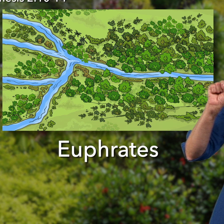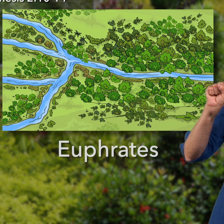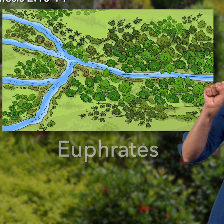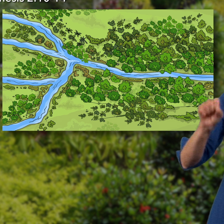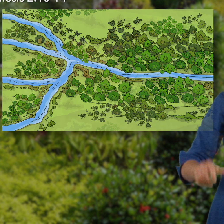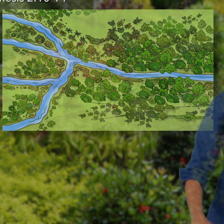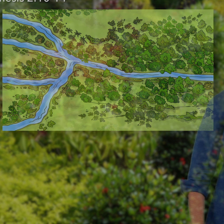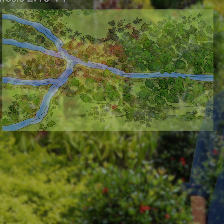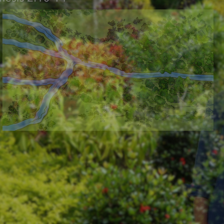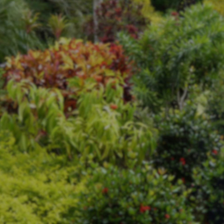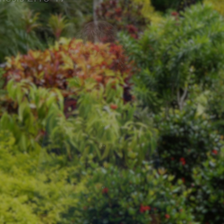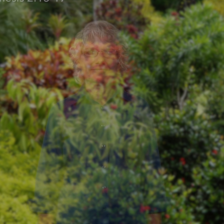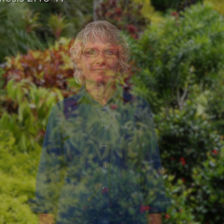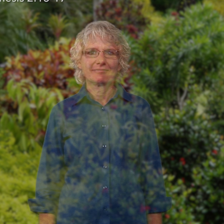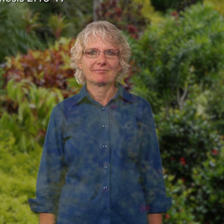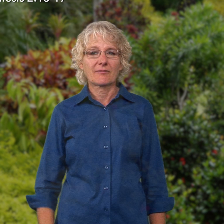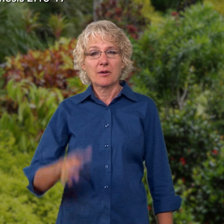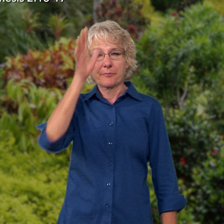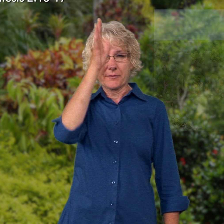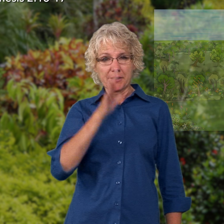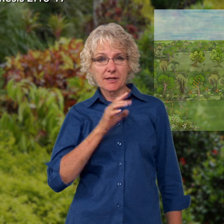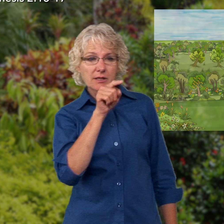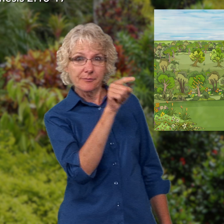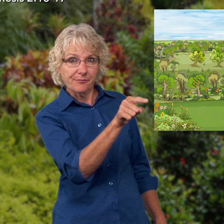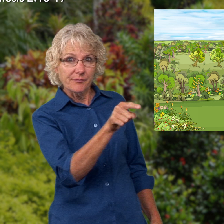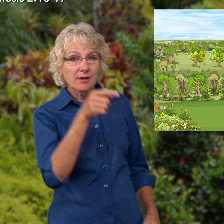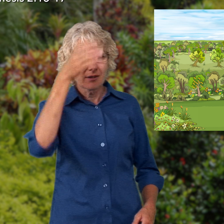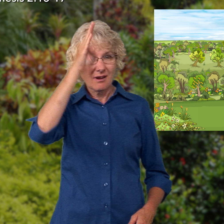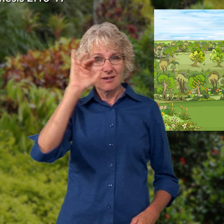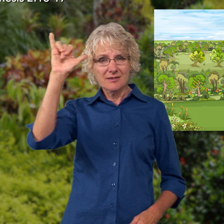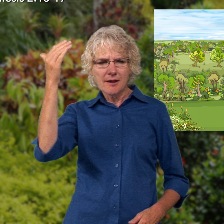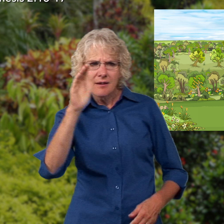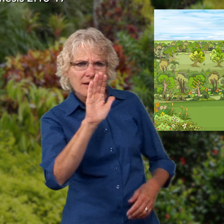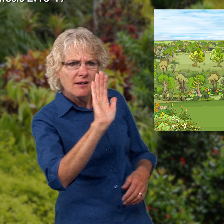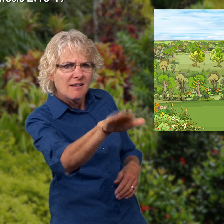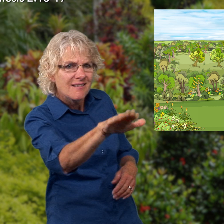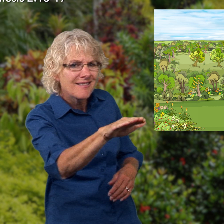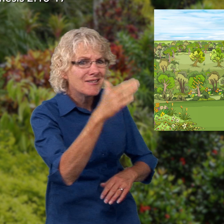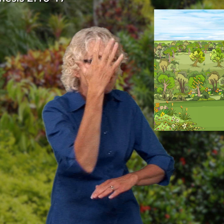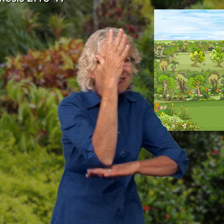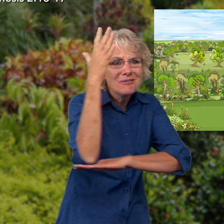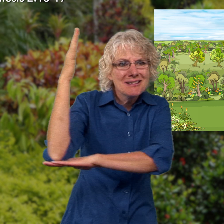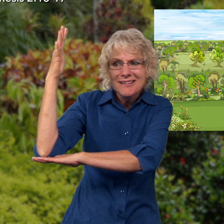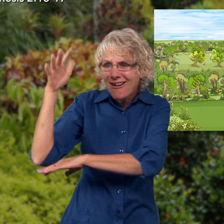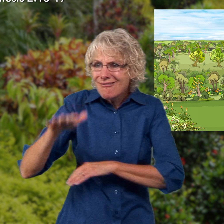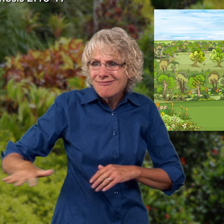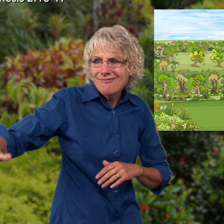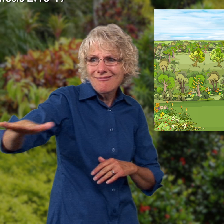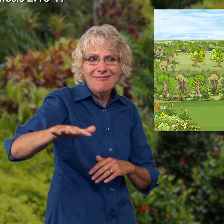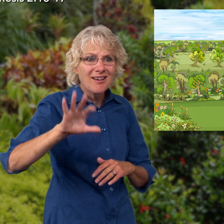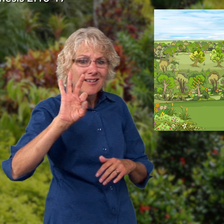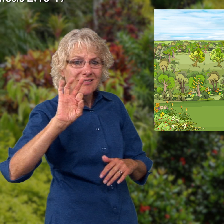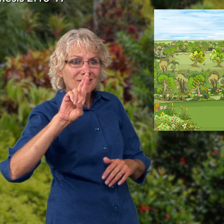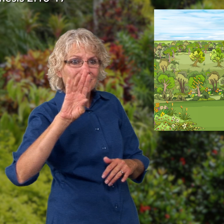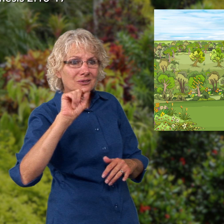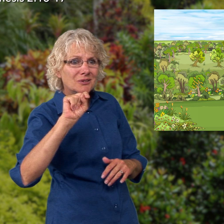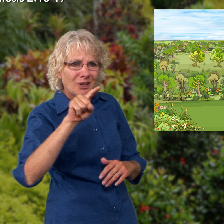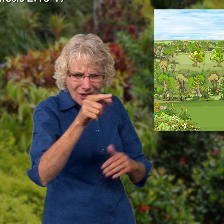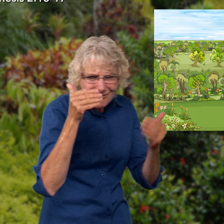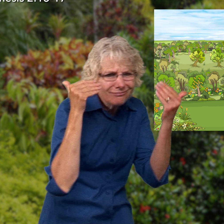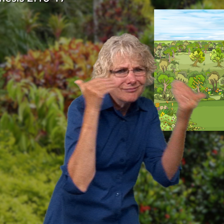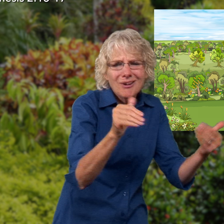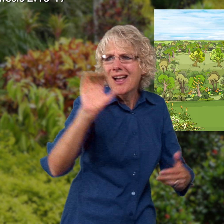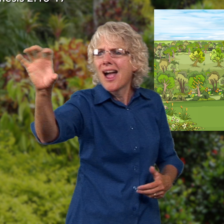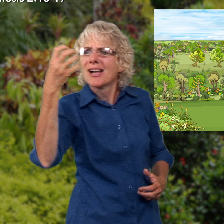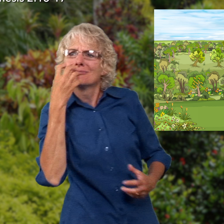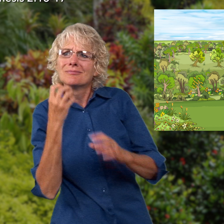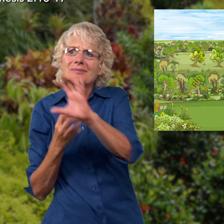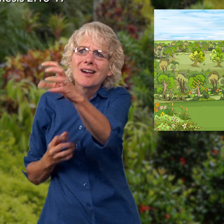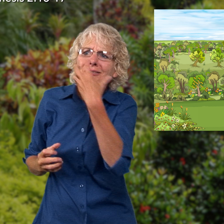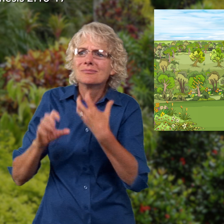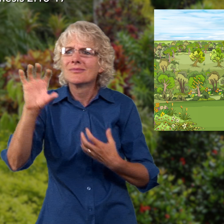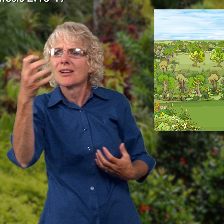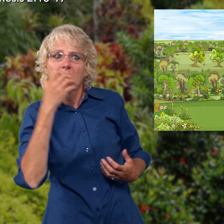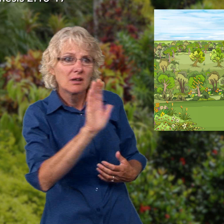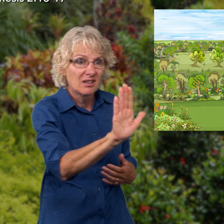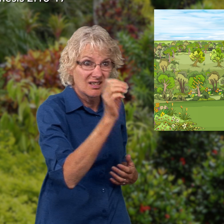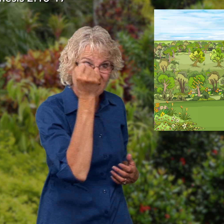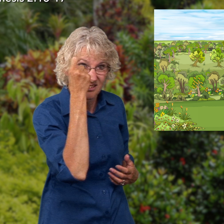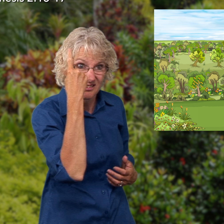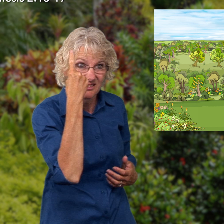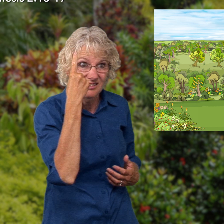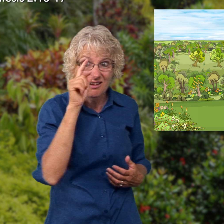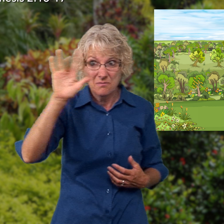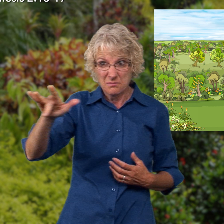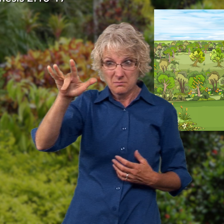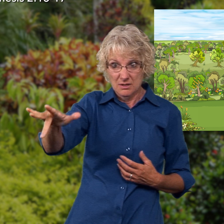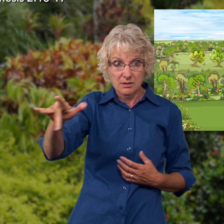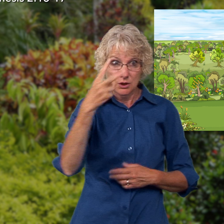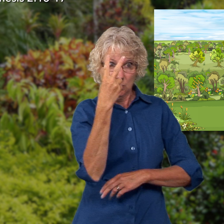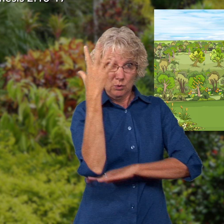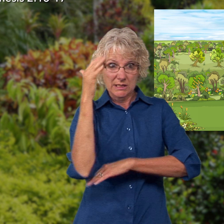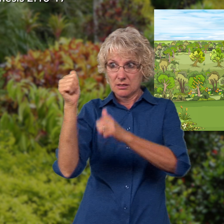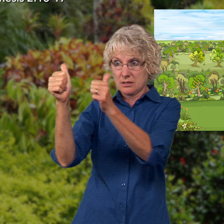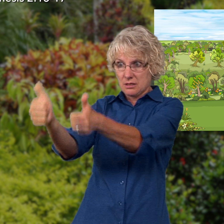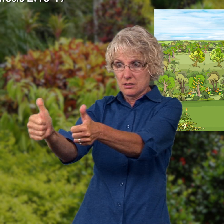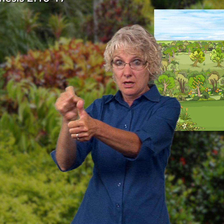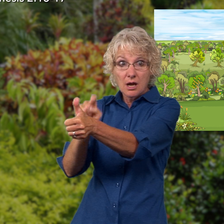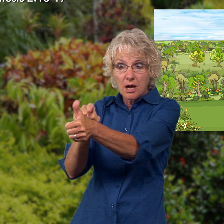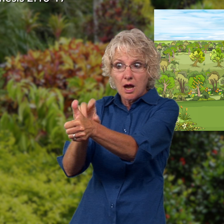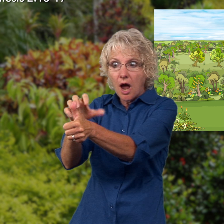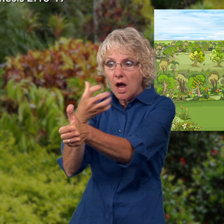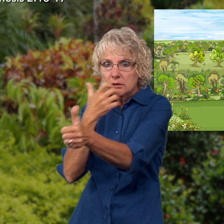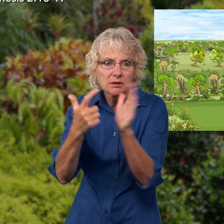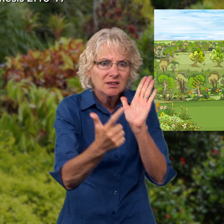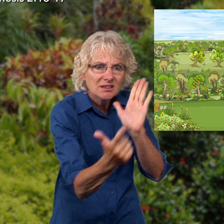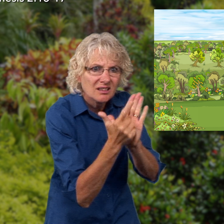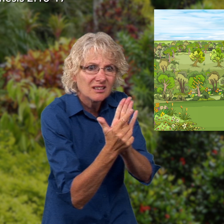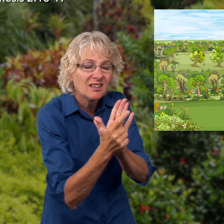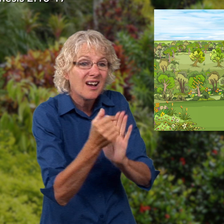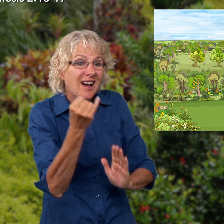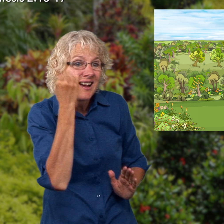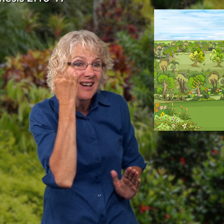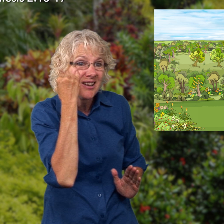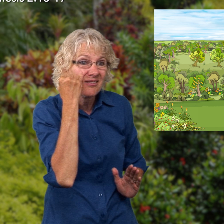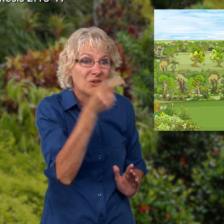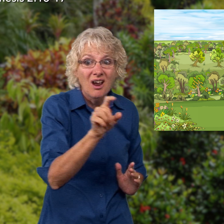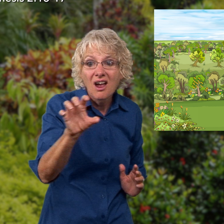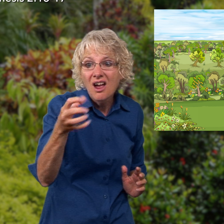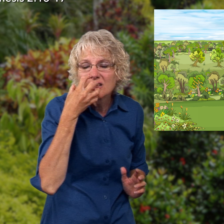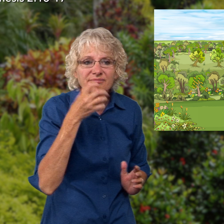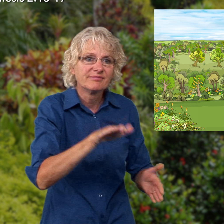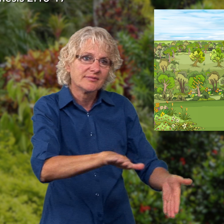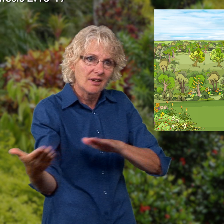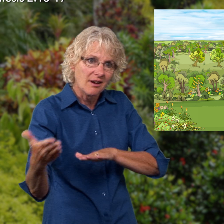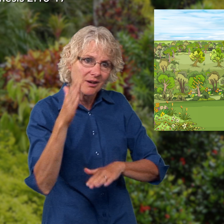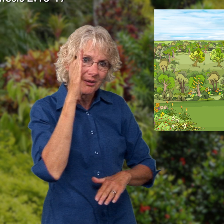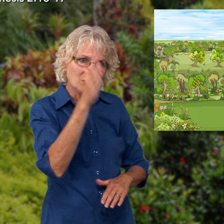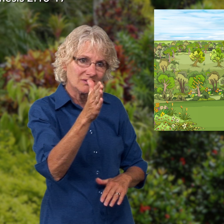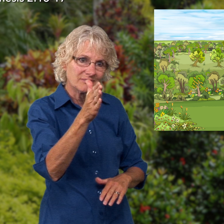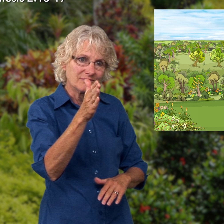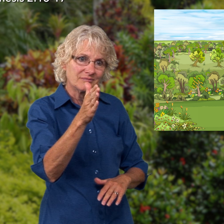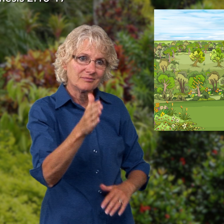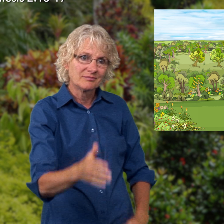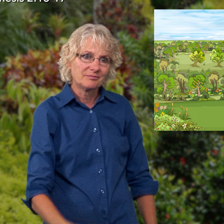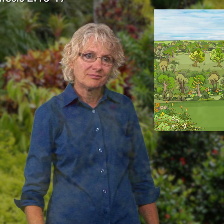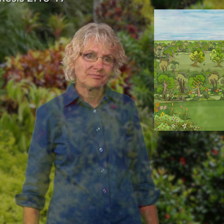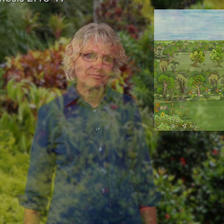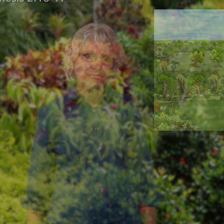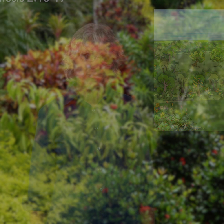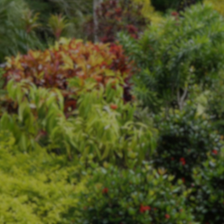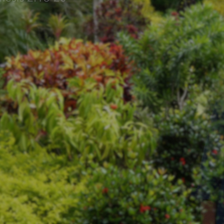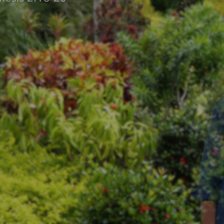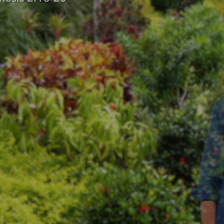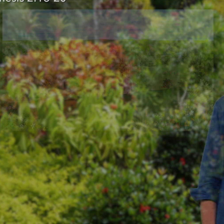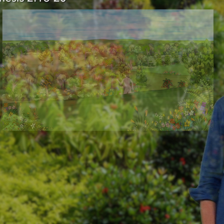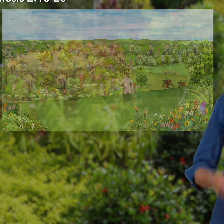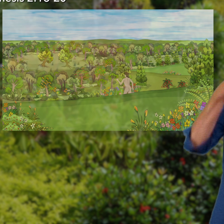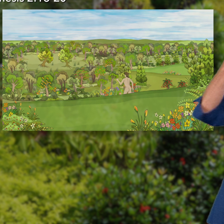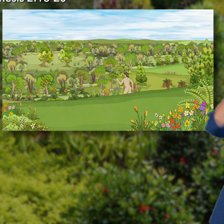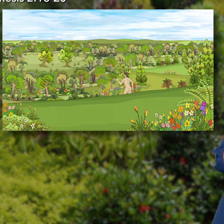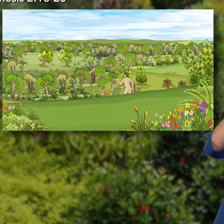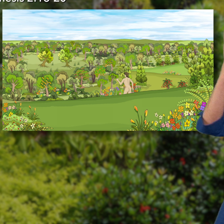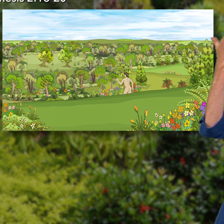Then the LORD God took the man and placed him in the Garden of Eden to cultivate and keep it. And the LORD God commanded him, “You may eat freely from every tree of the garden, but you must not eat from the tree of the knowledge of good and evil; for in the day that you eat of it, you will surely die.”